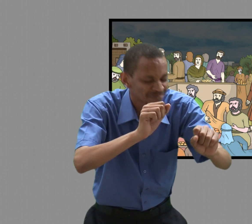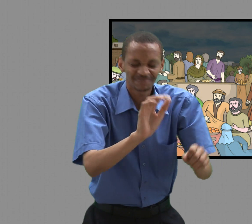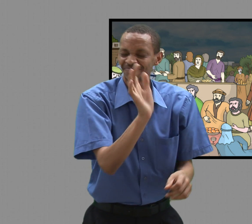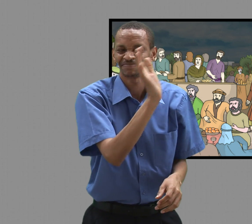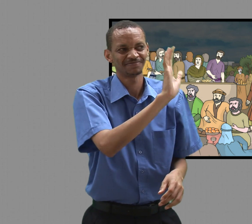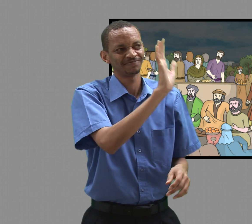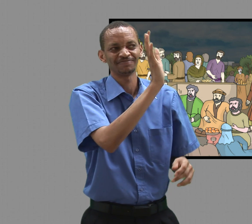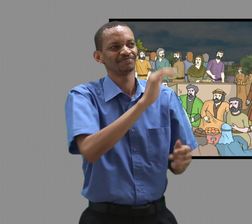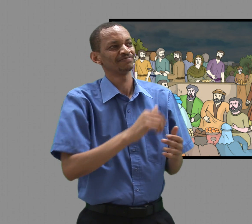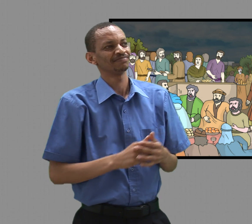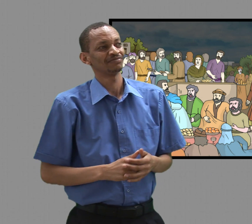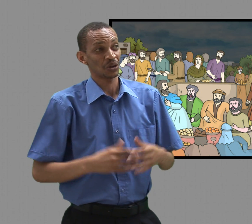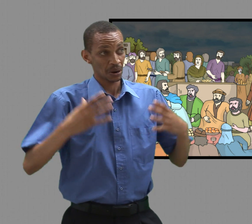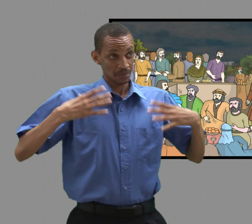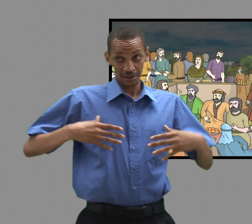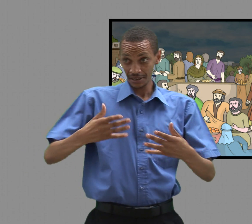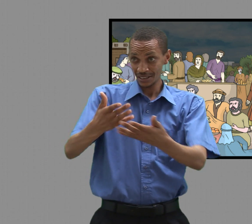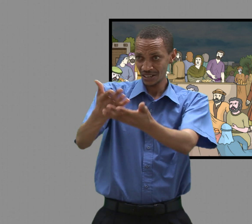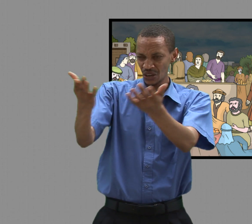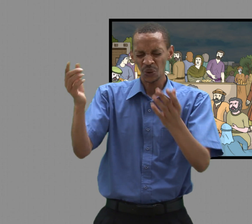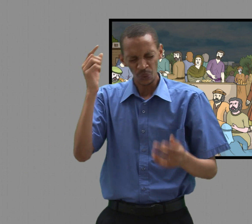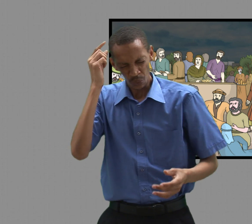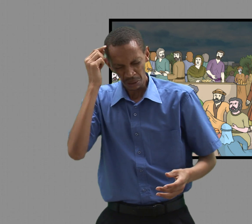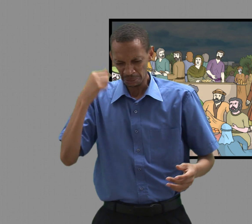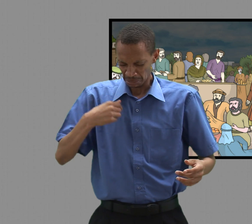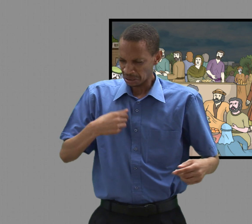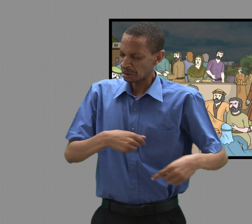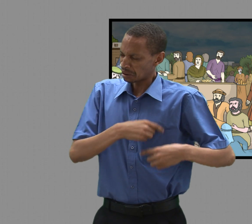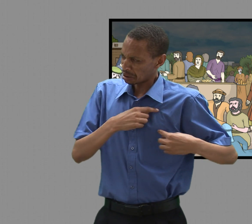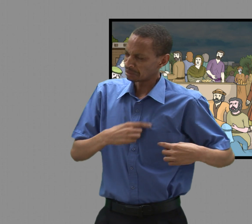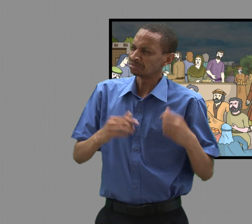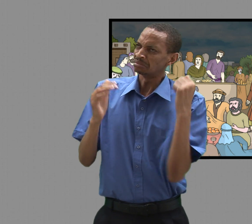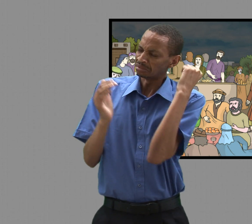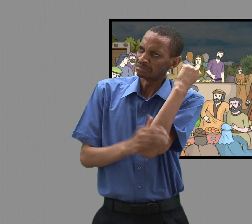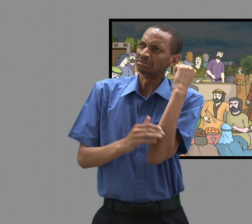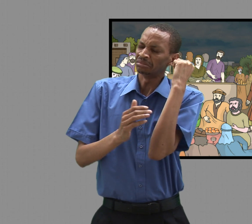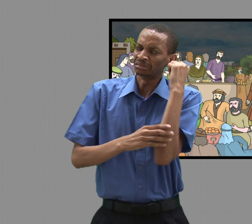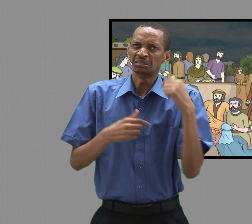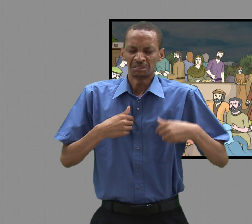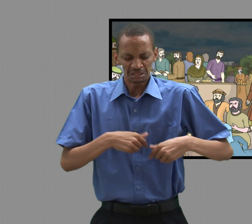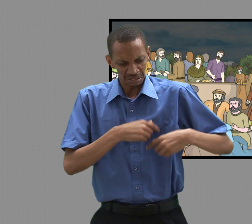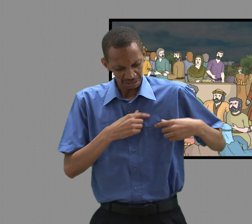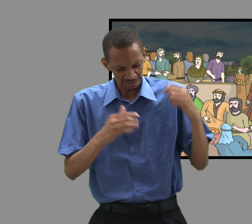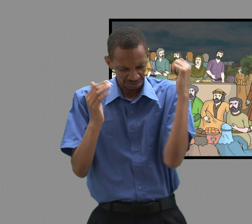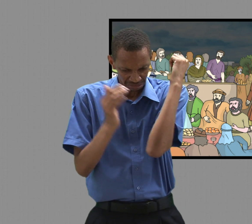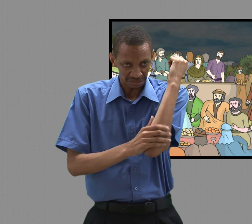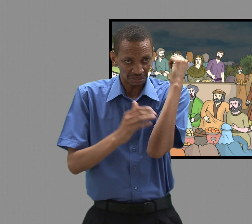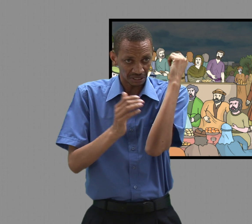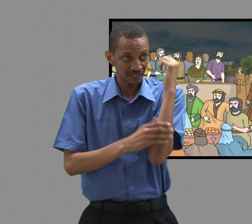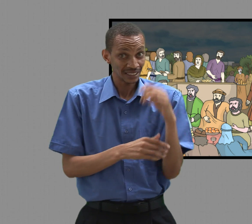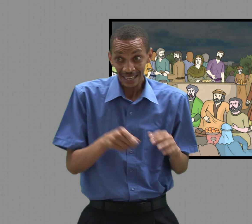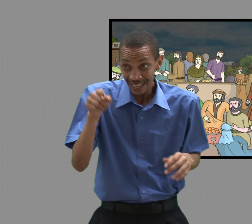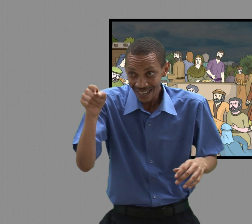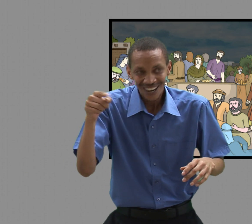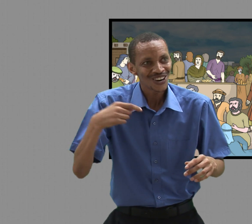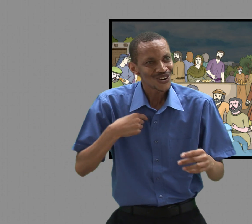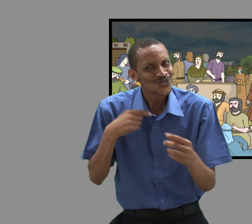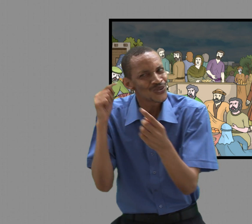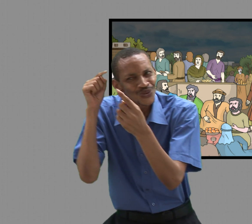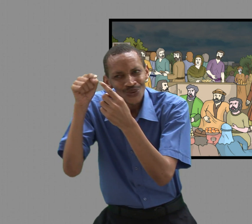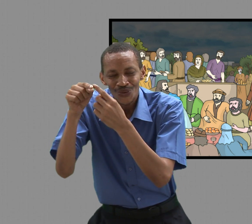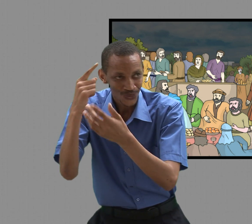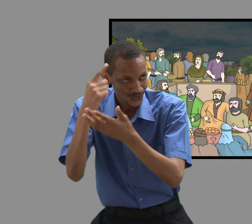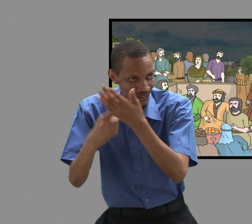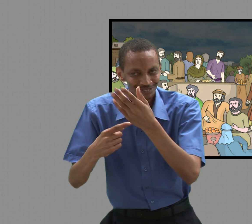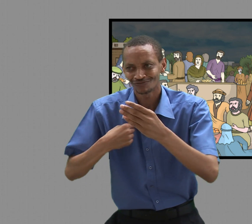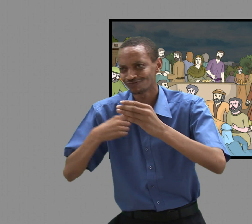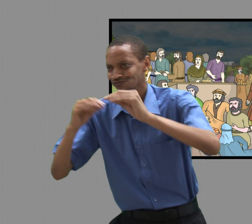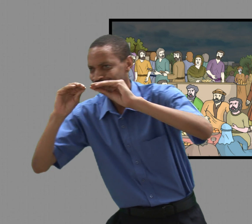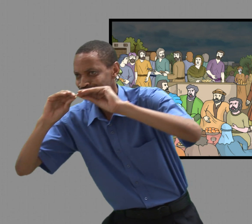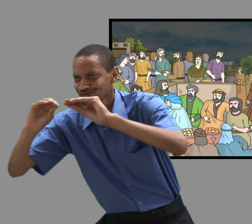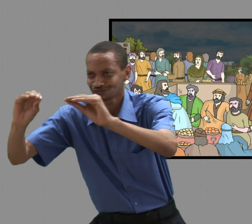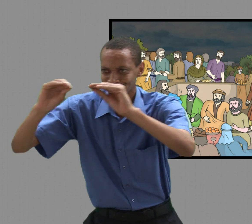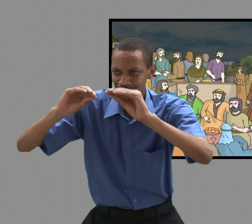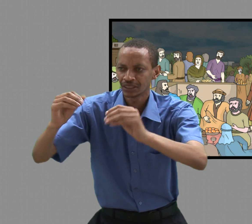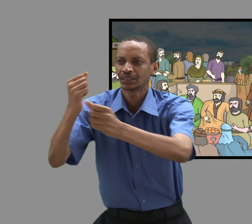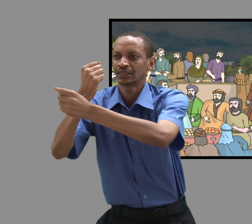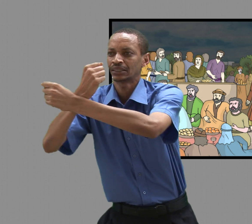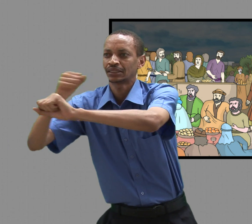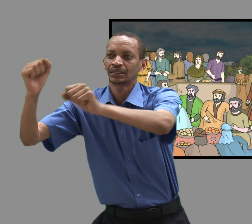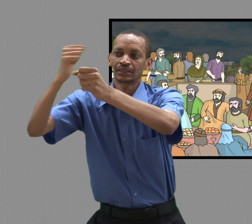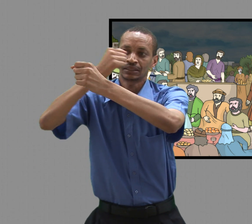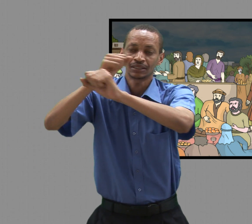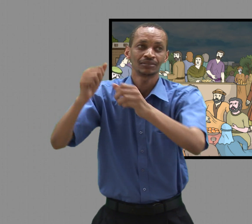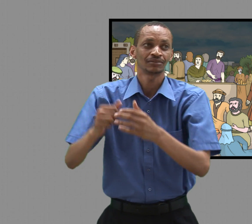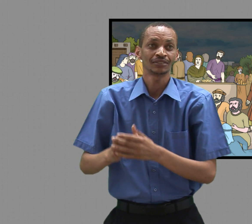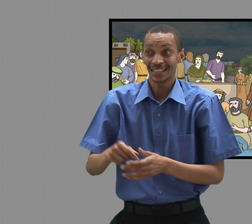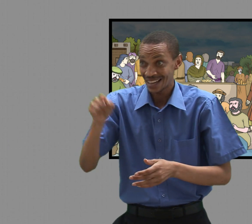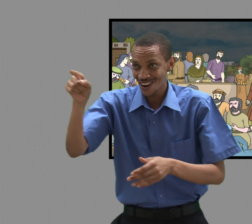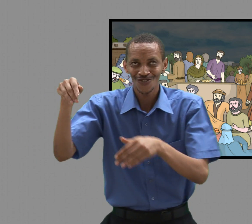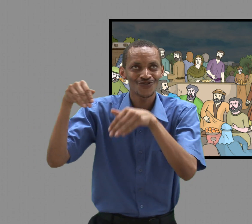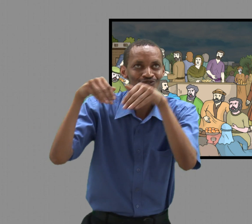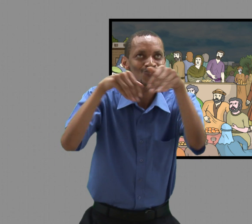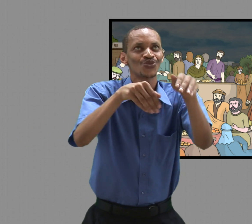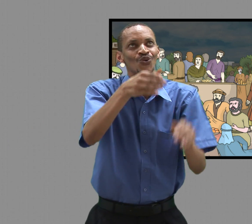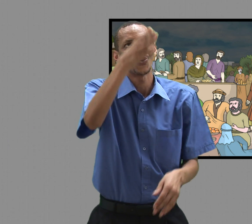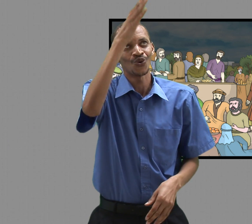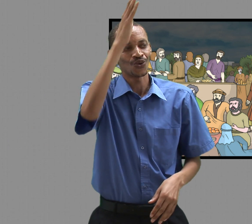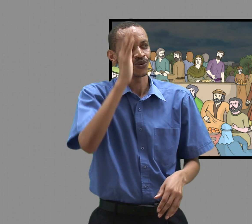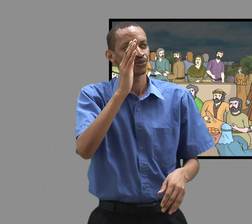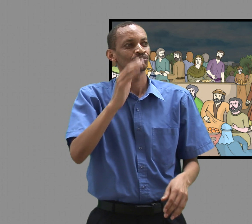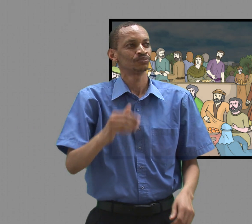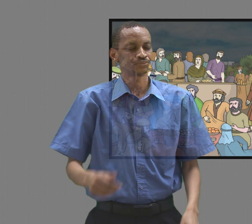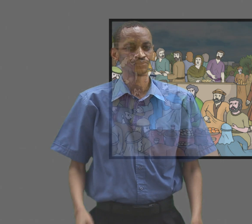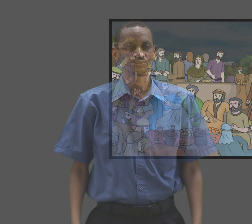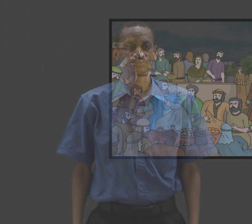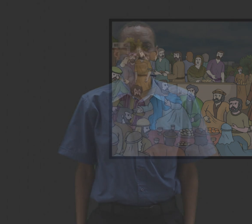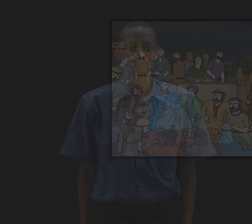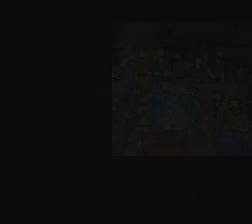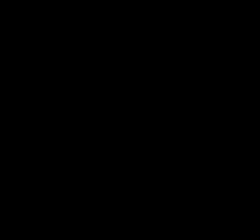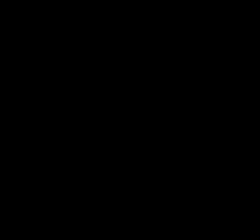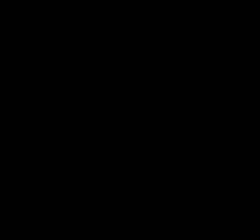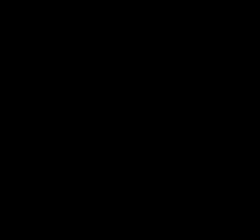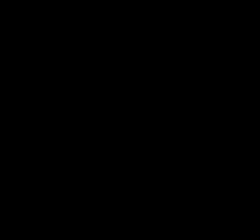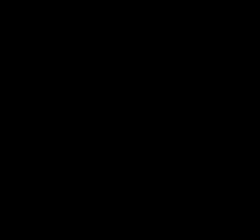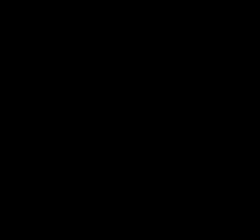I have not come to call the righteous, but sinners.”